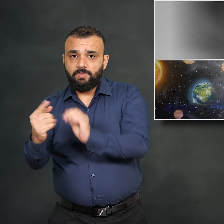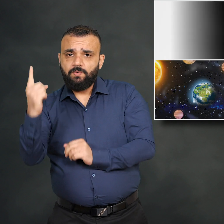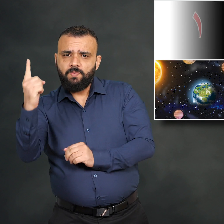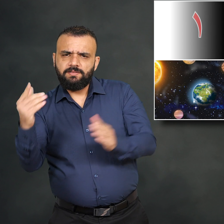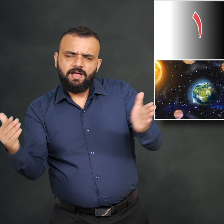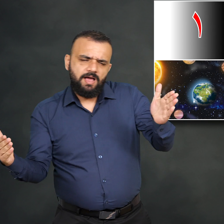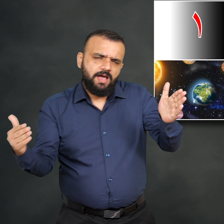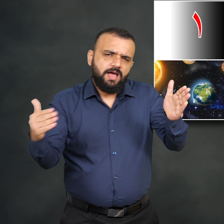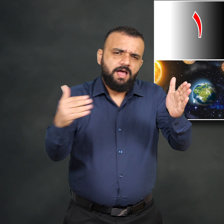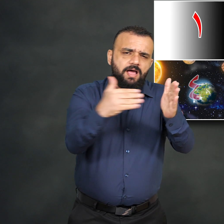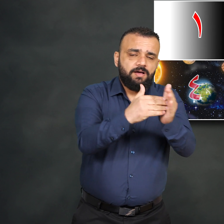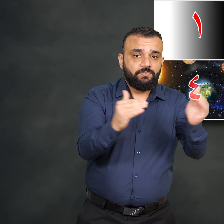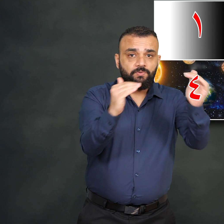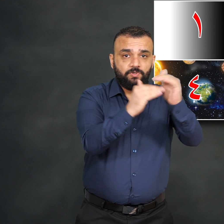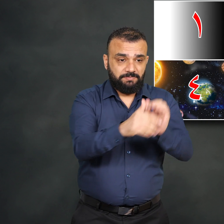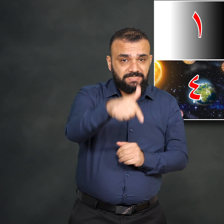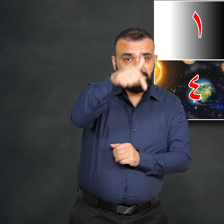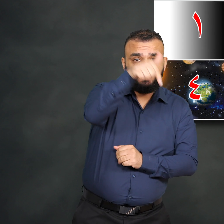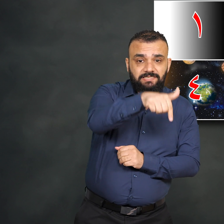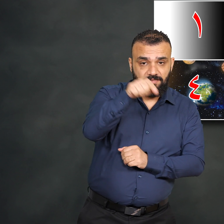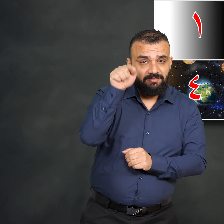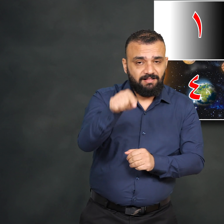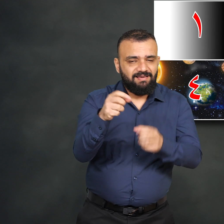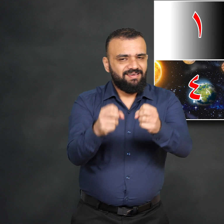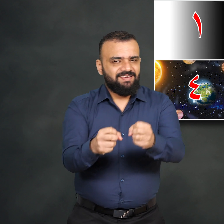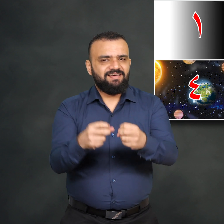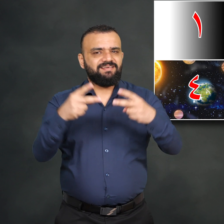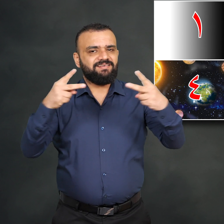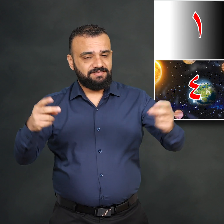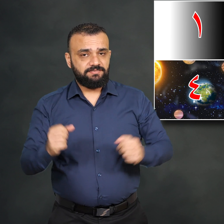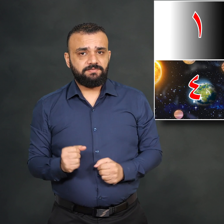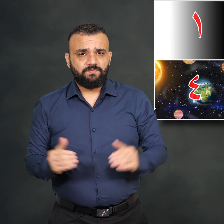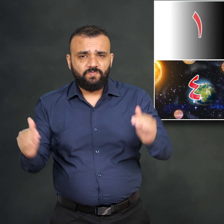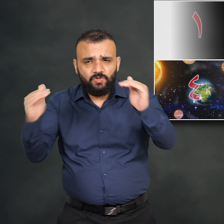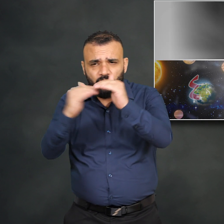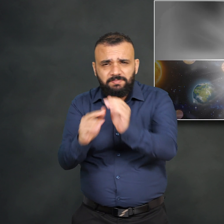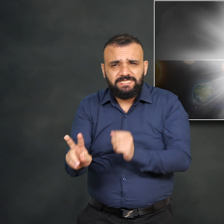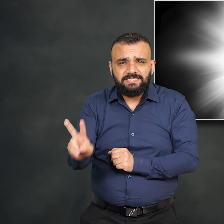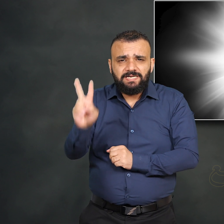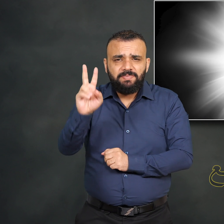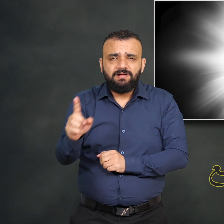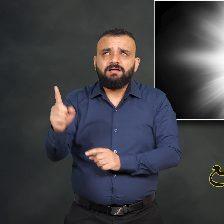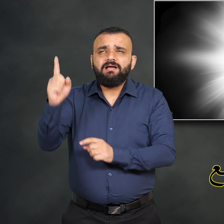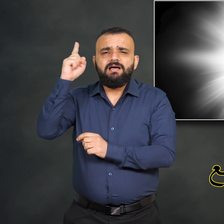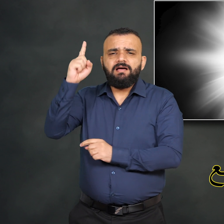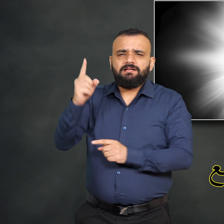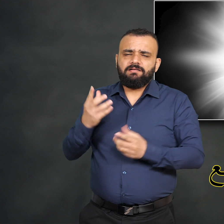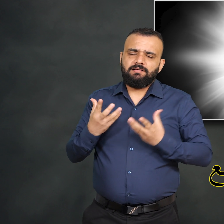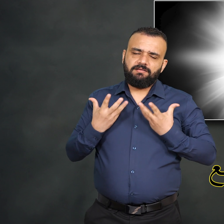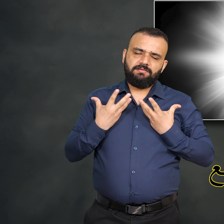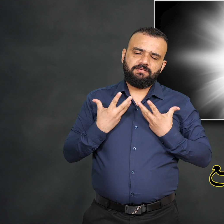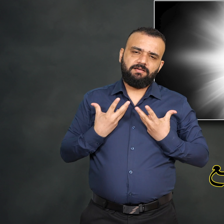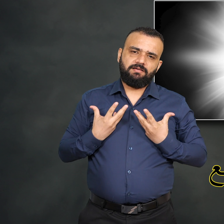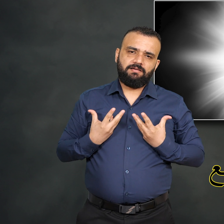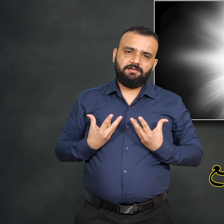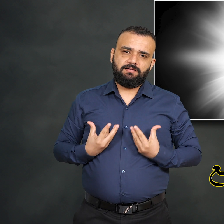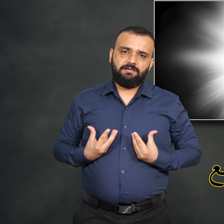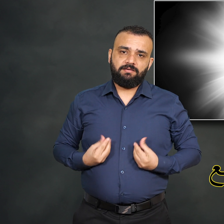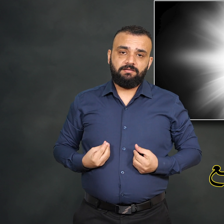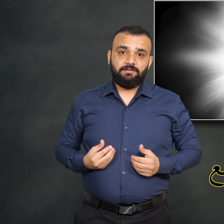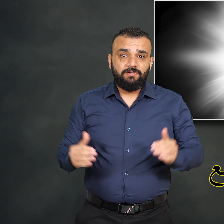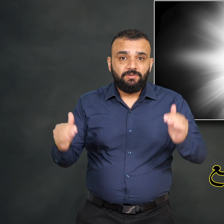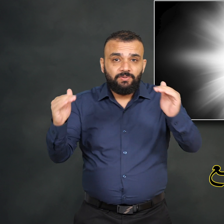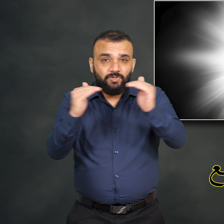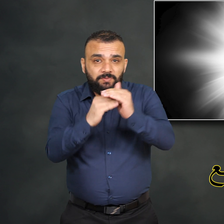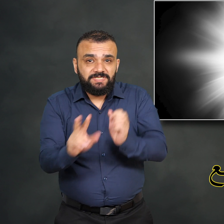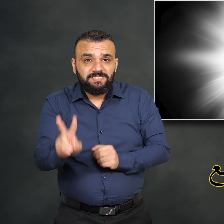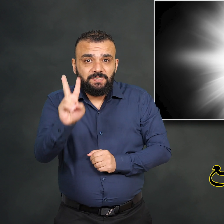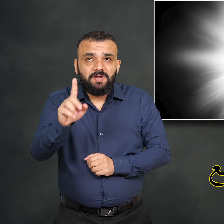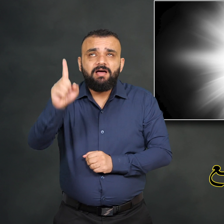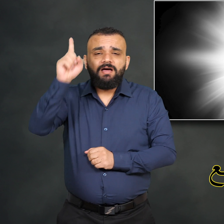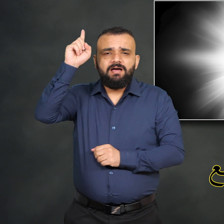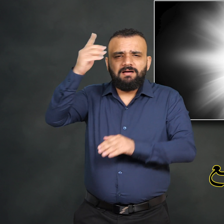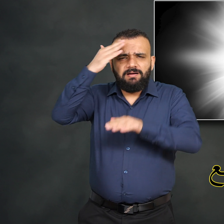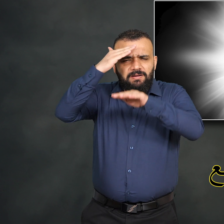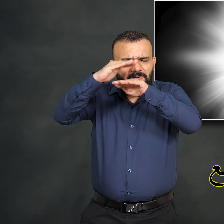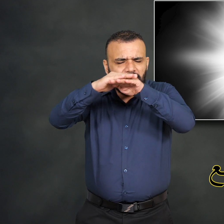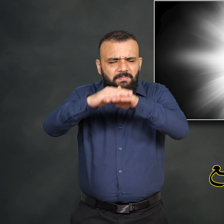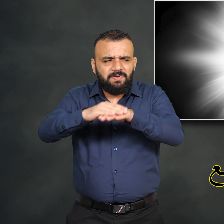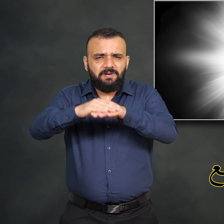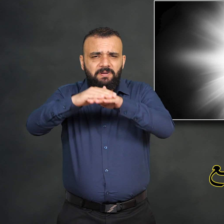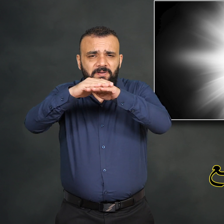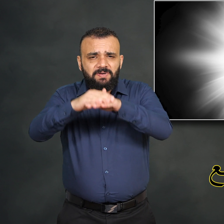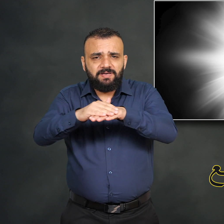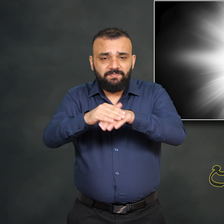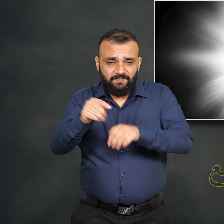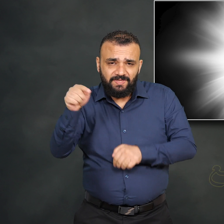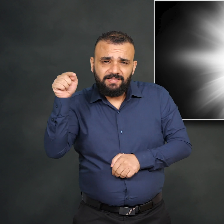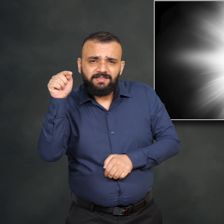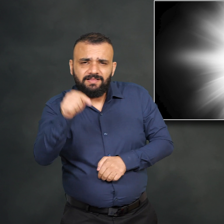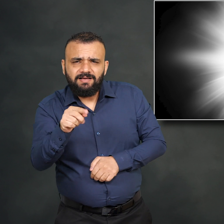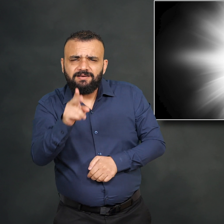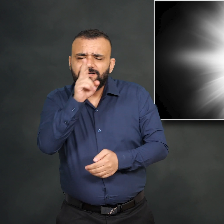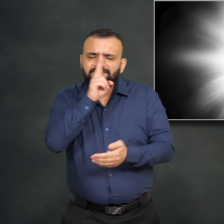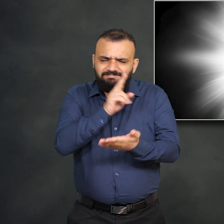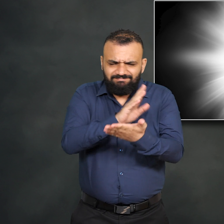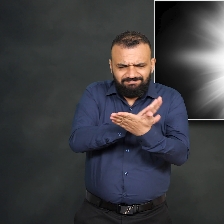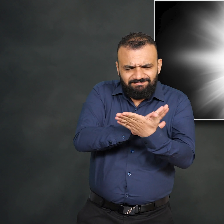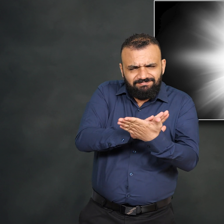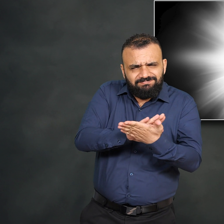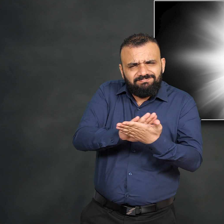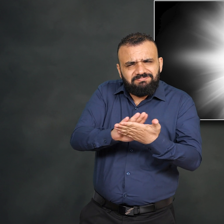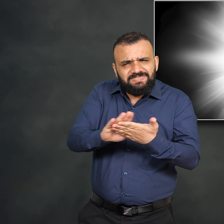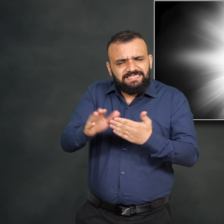so on that day He rested from all His work.